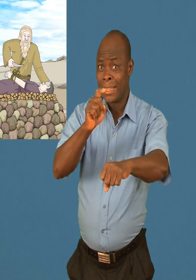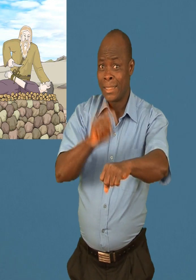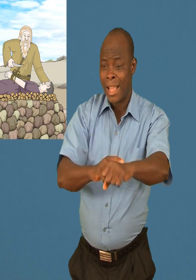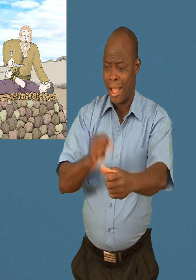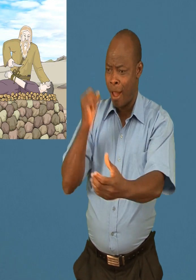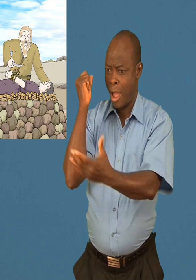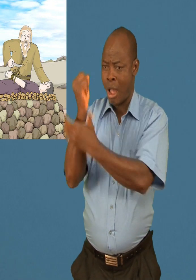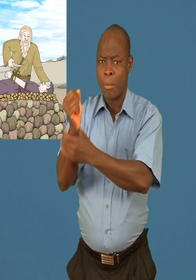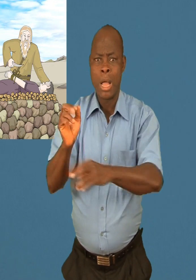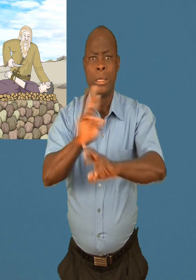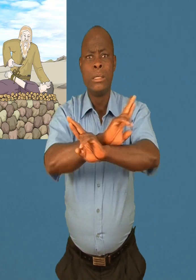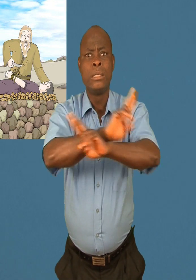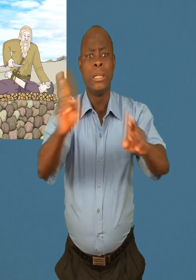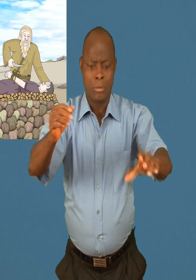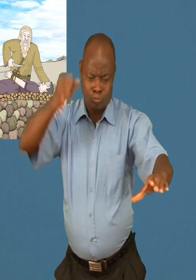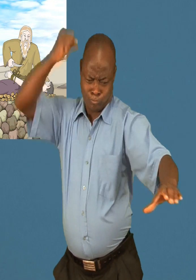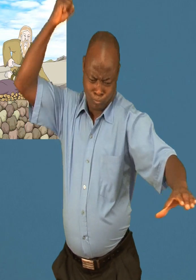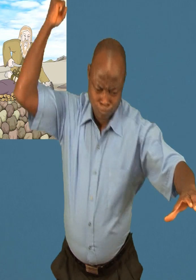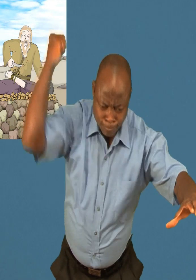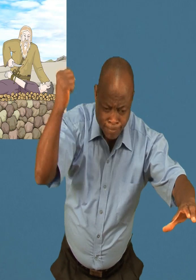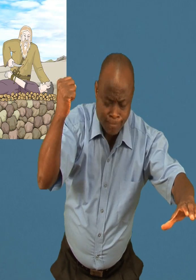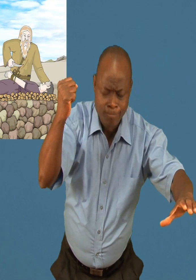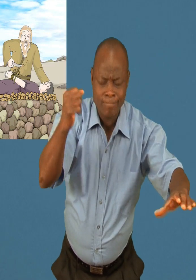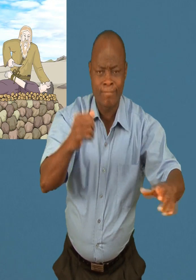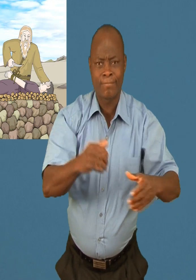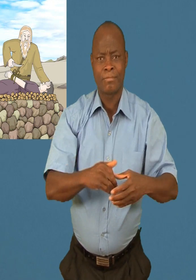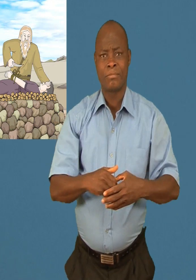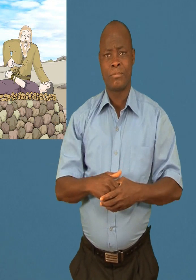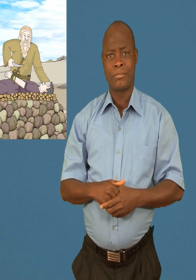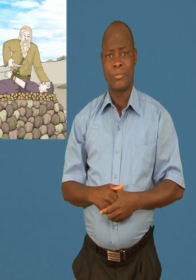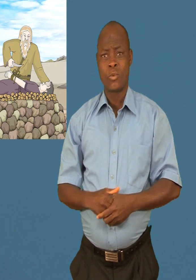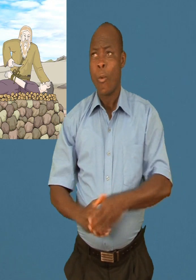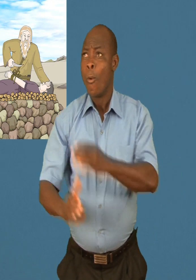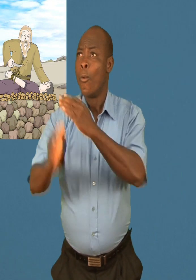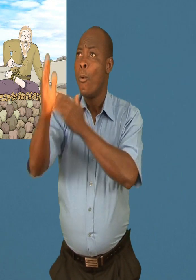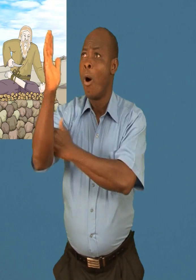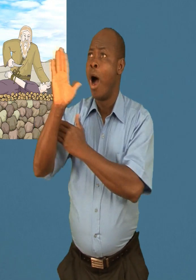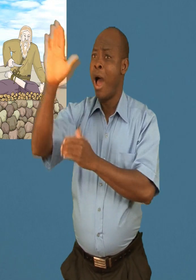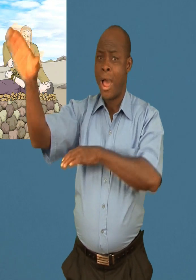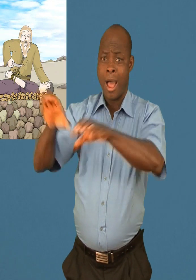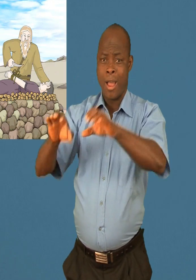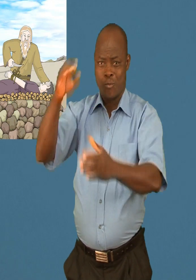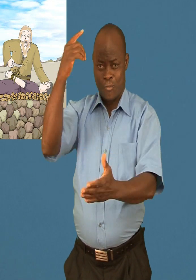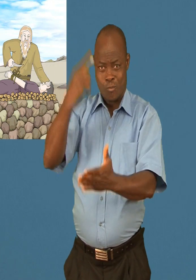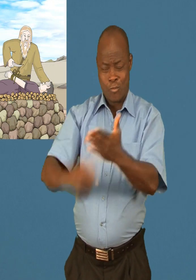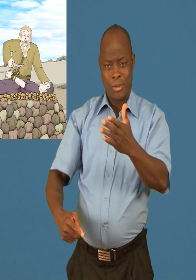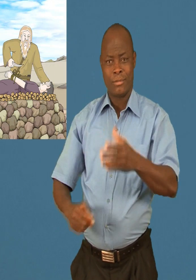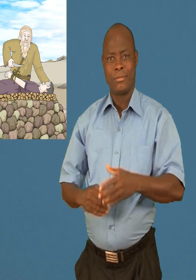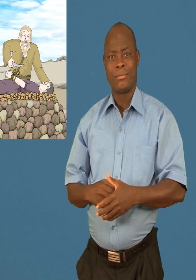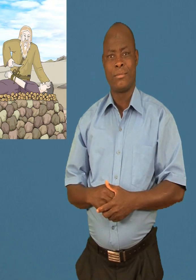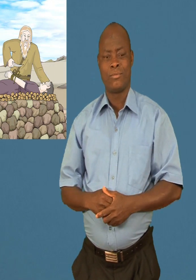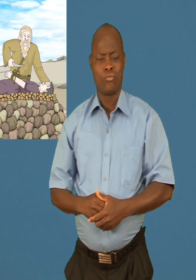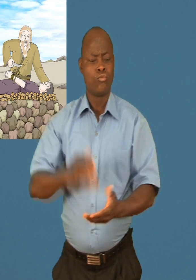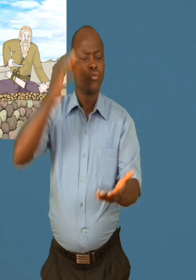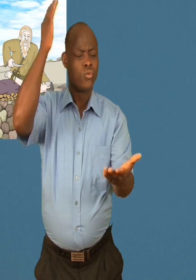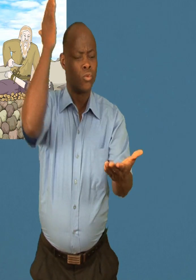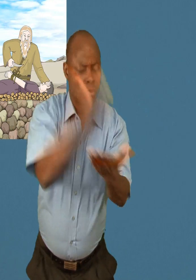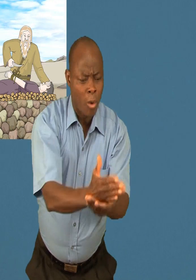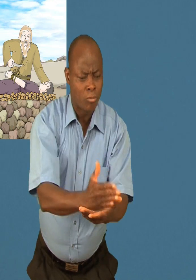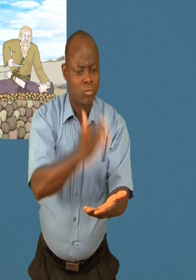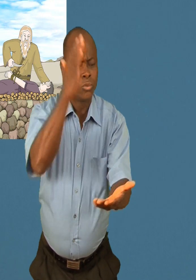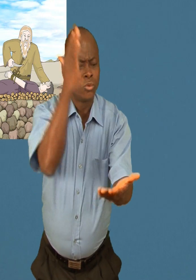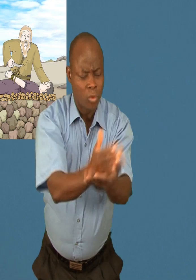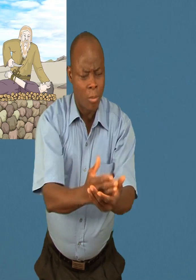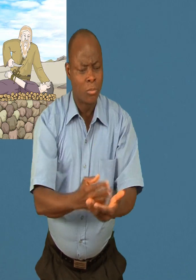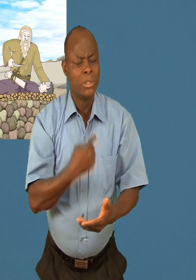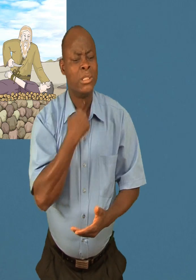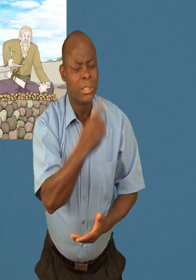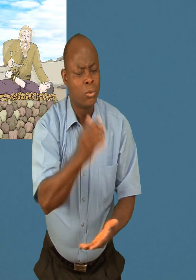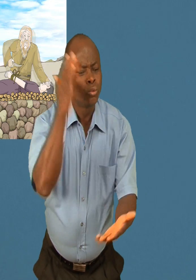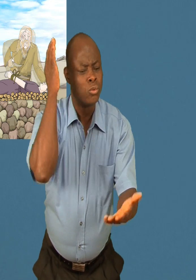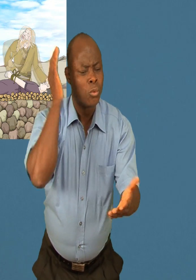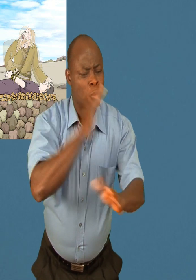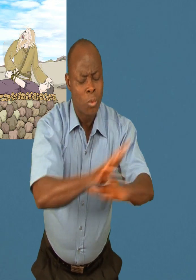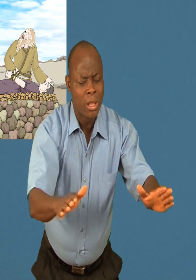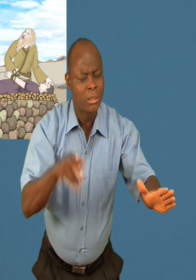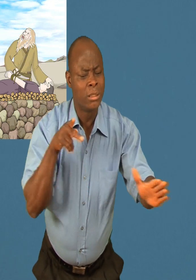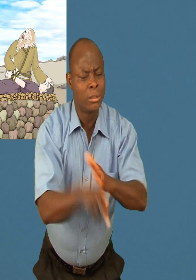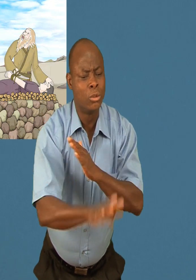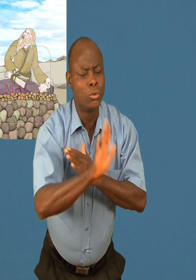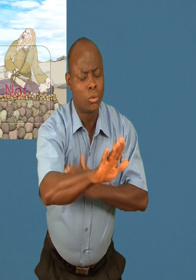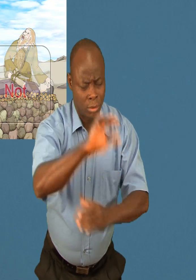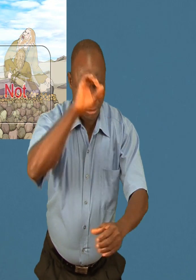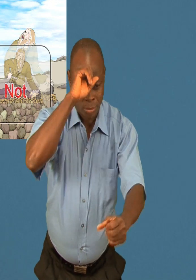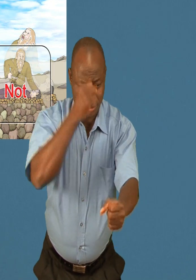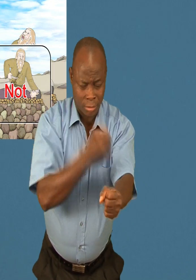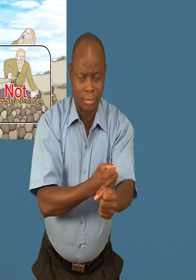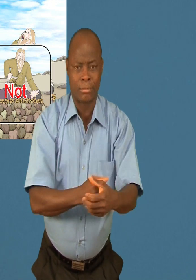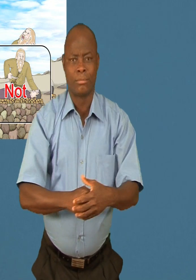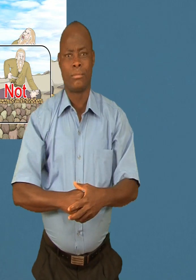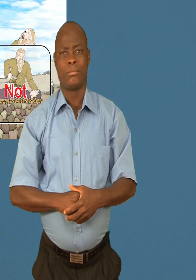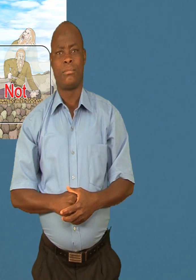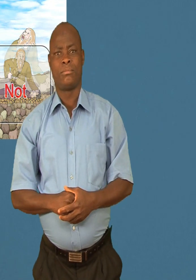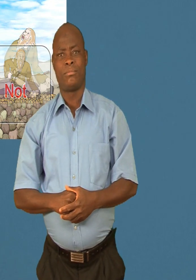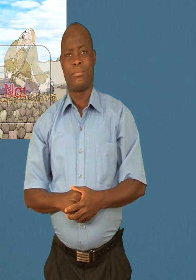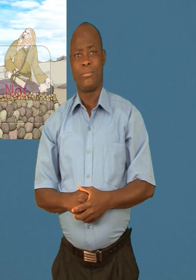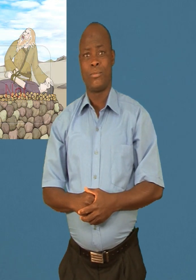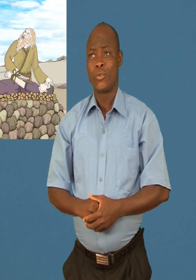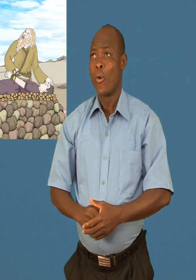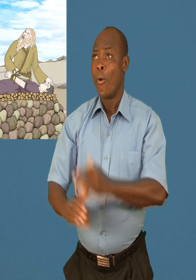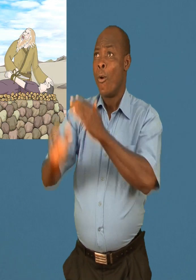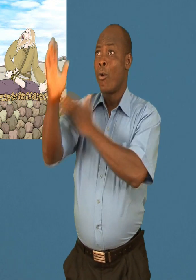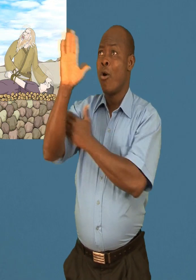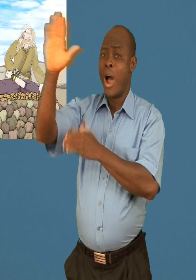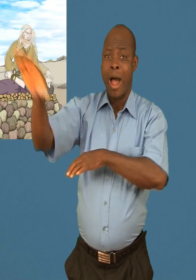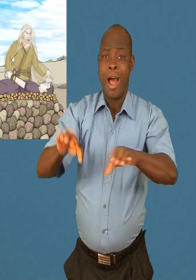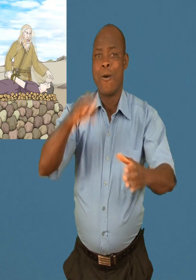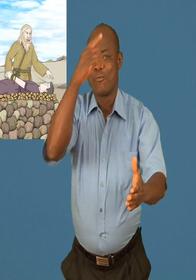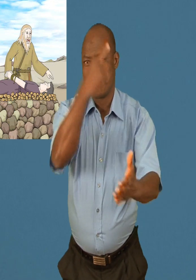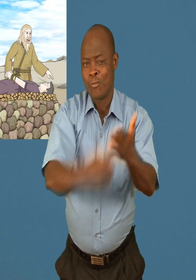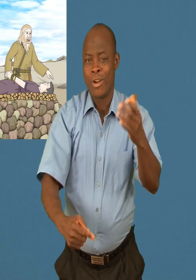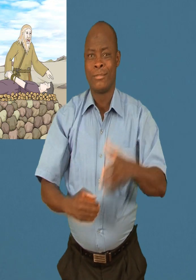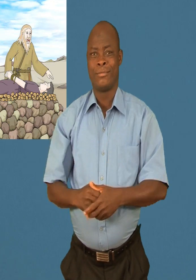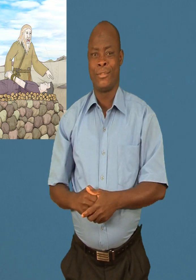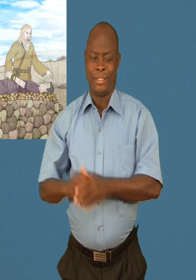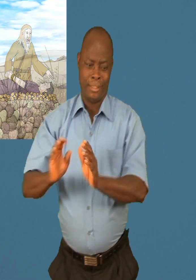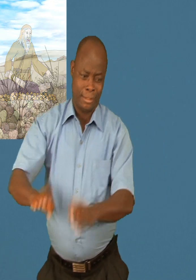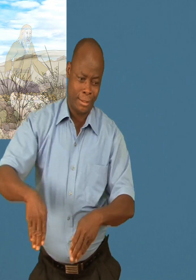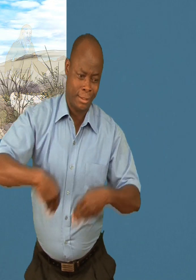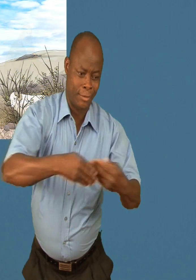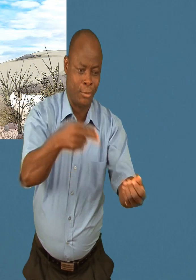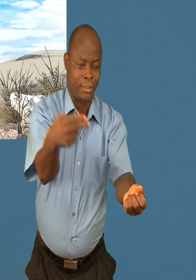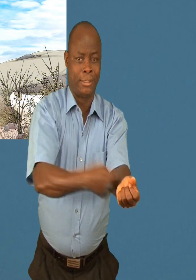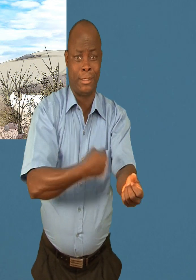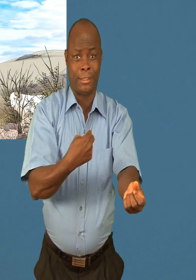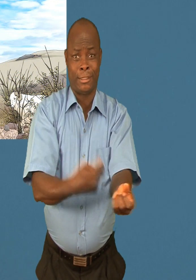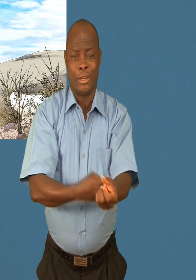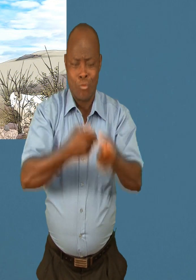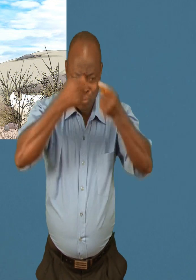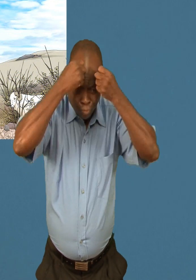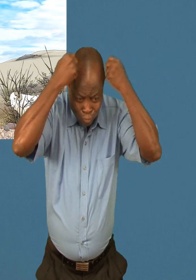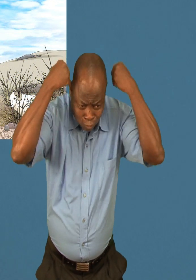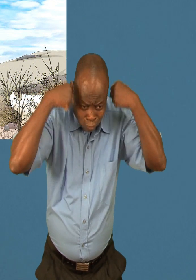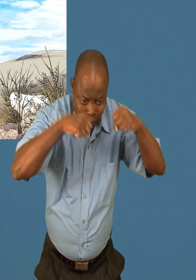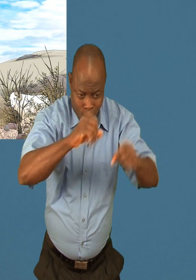Just then the angel of the LORD called out to him from heaven, “Abraham, Abraham!” “Here I am,” he replied. “Do not lay a hand on the boy or do anything to him,” said the angel, “for now I know that you fear God, since you have not withheld your only son from me.”